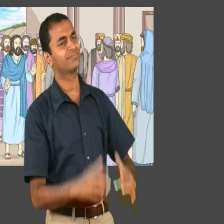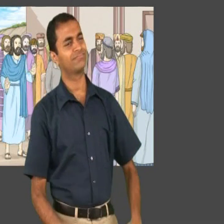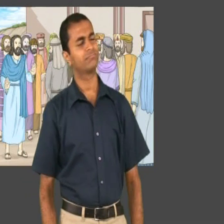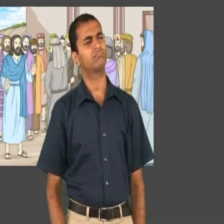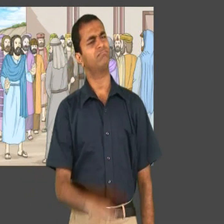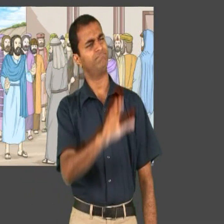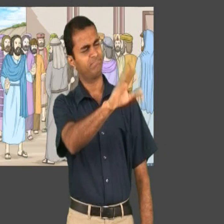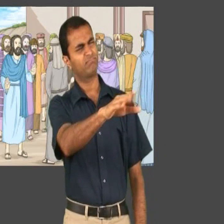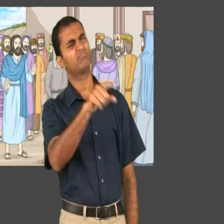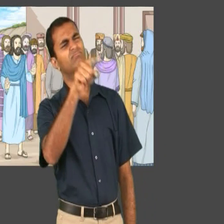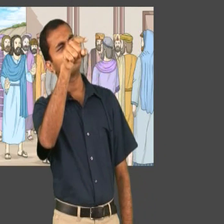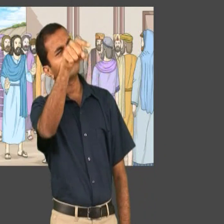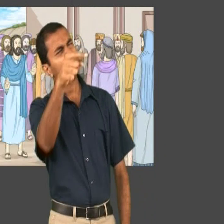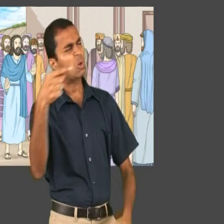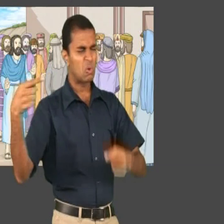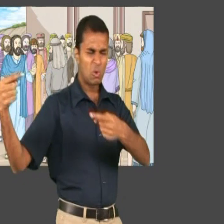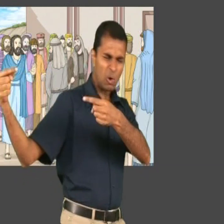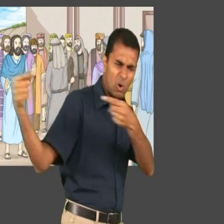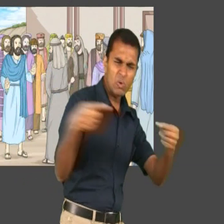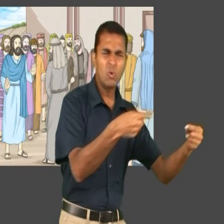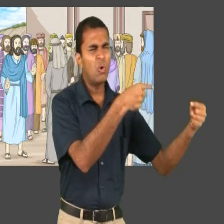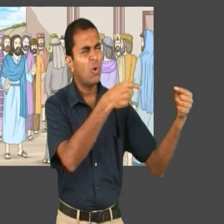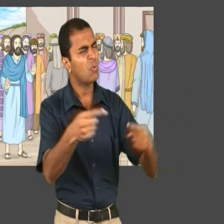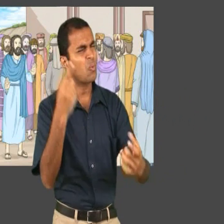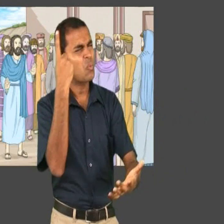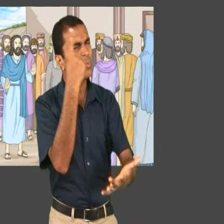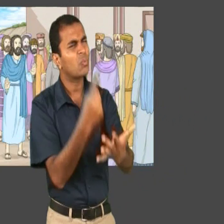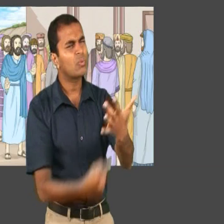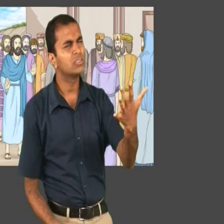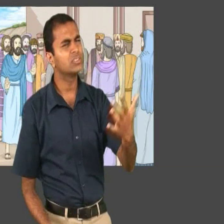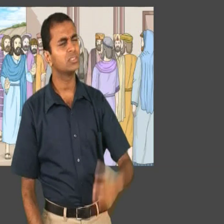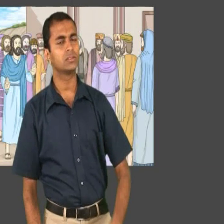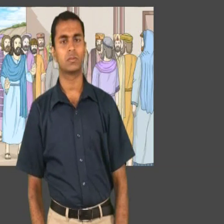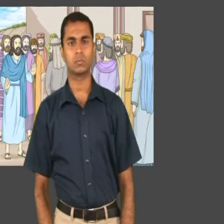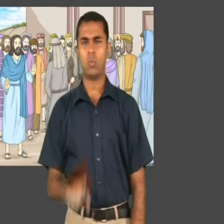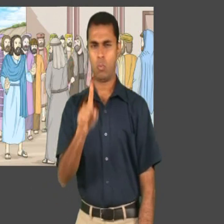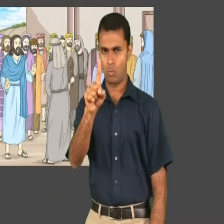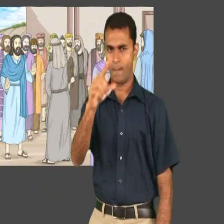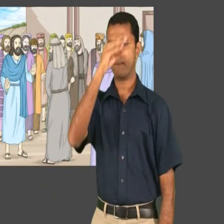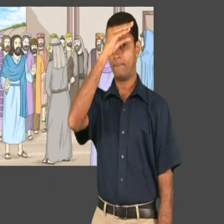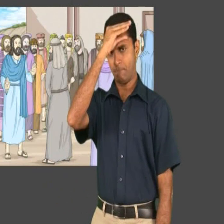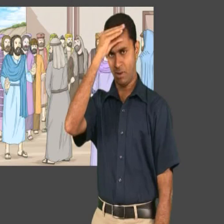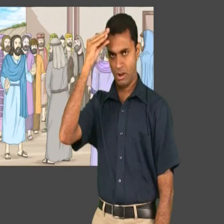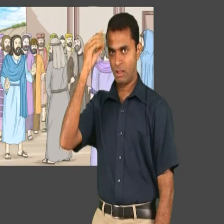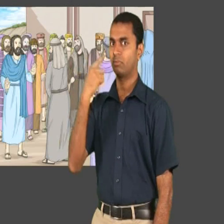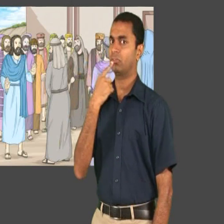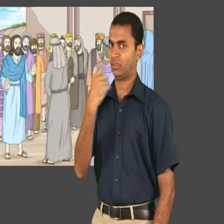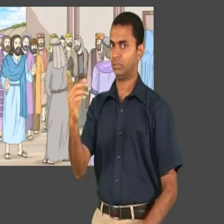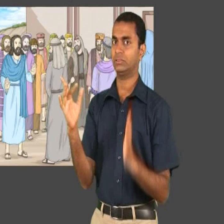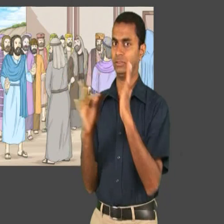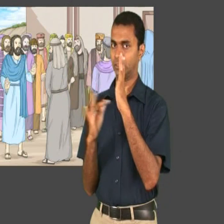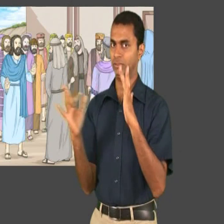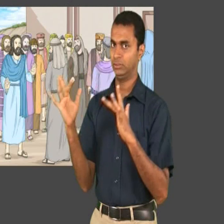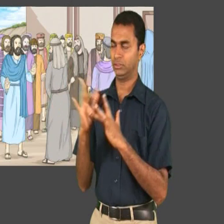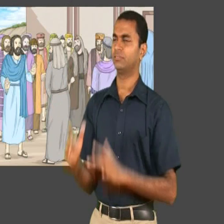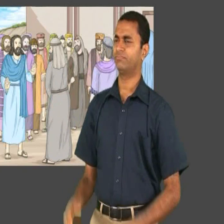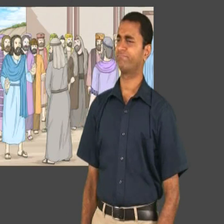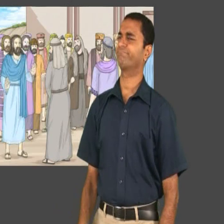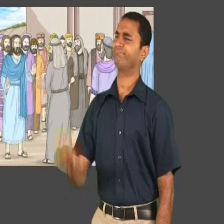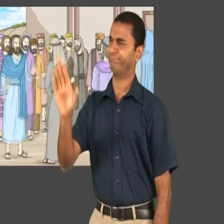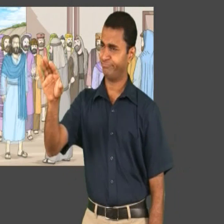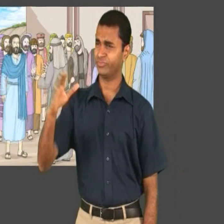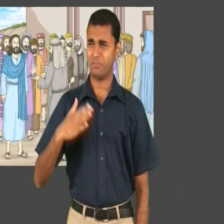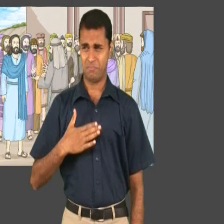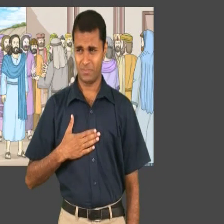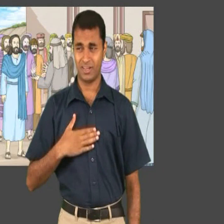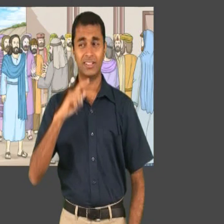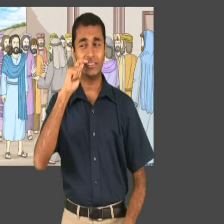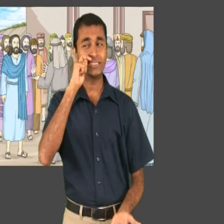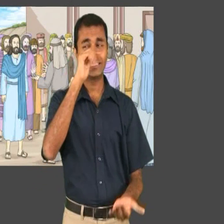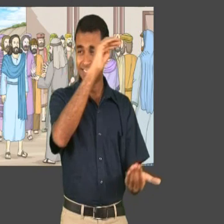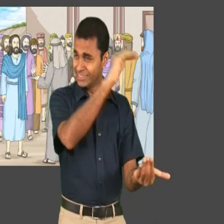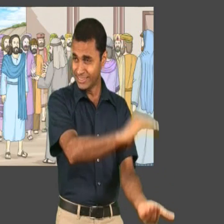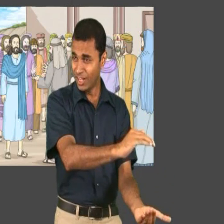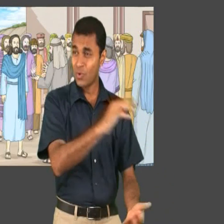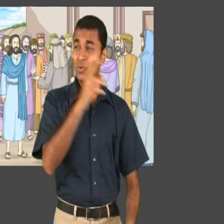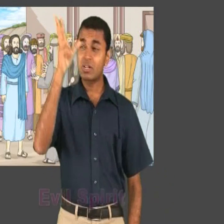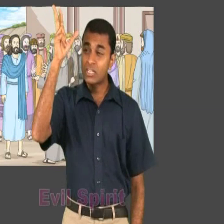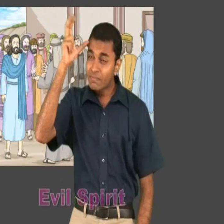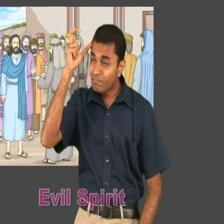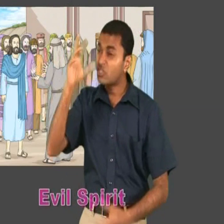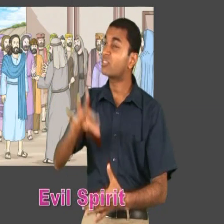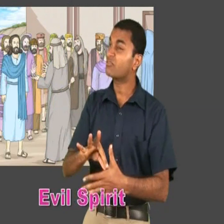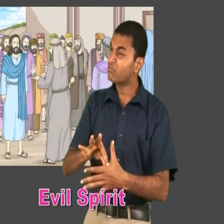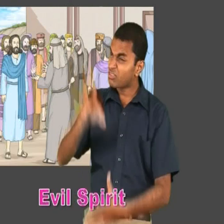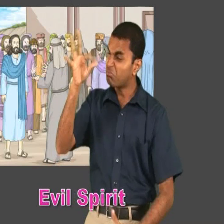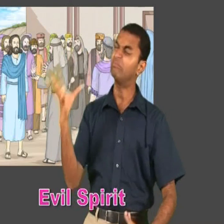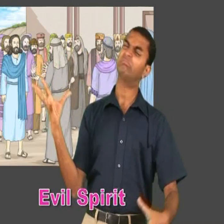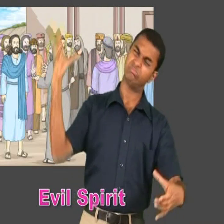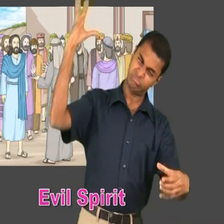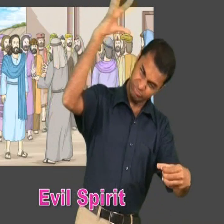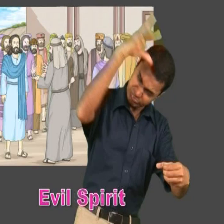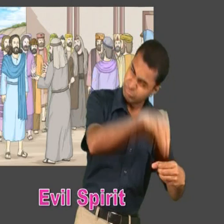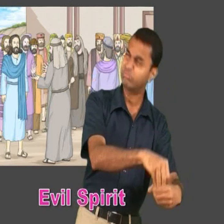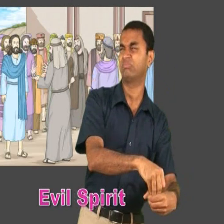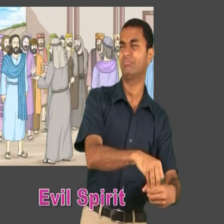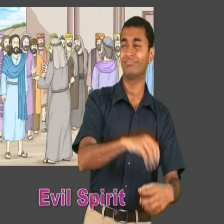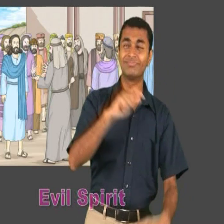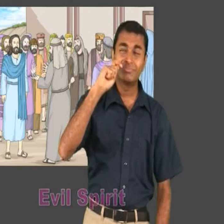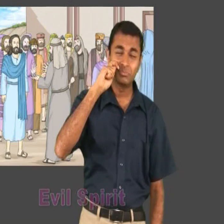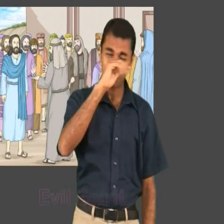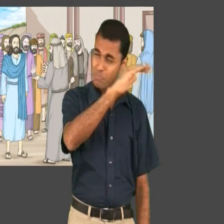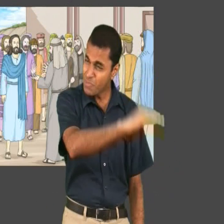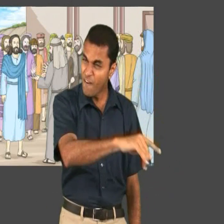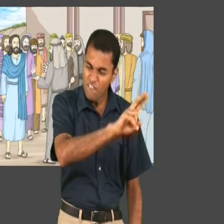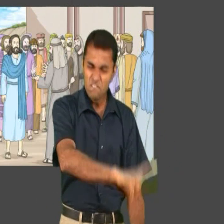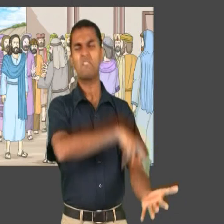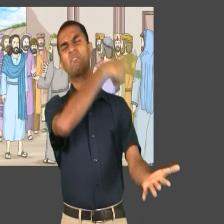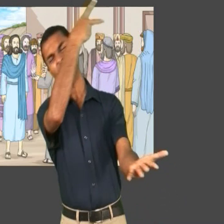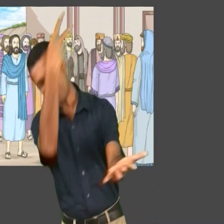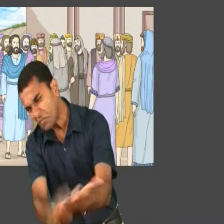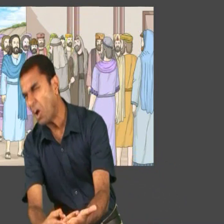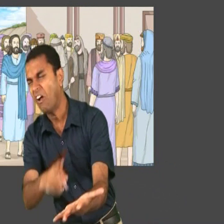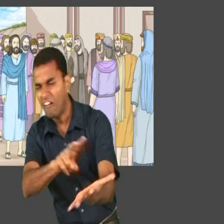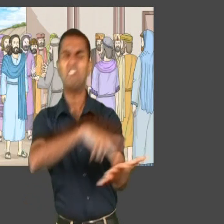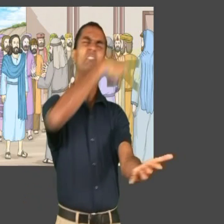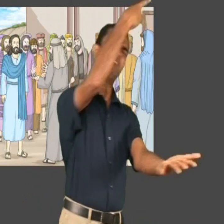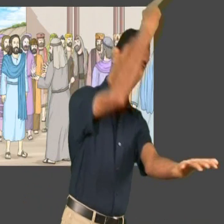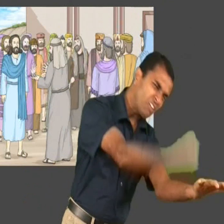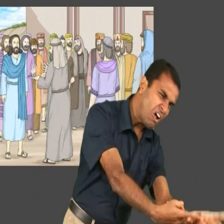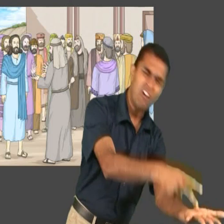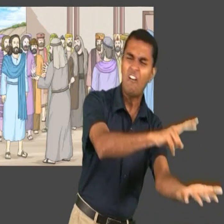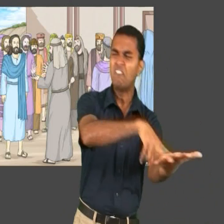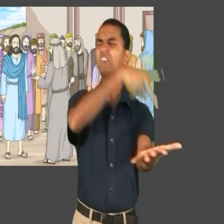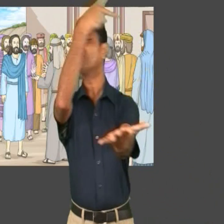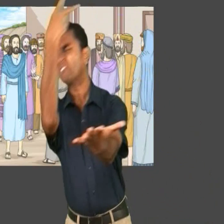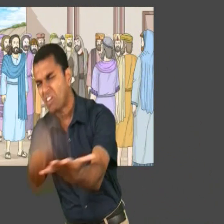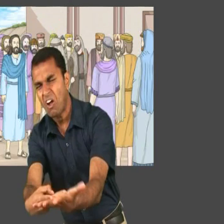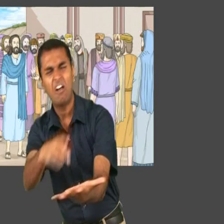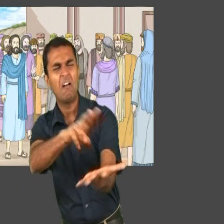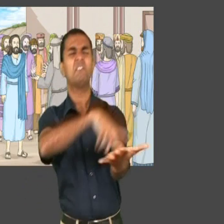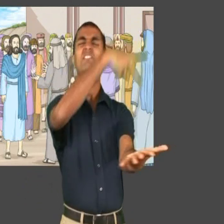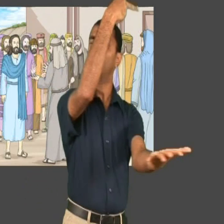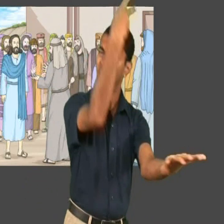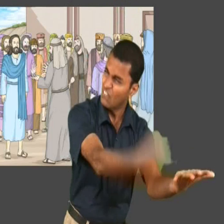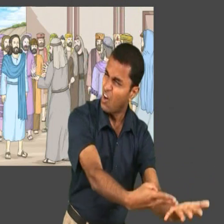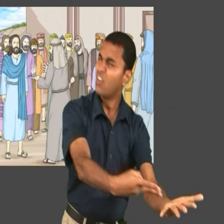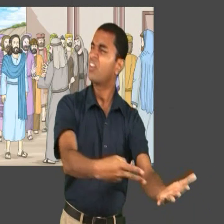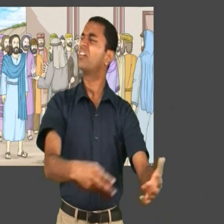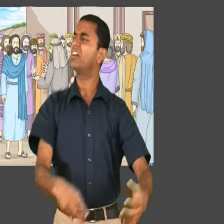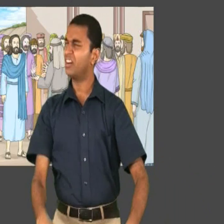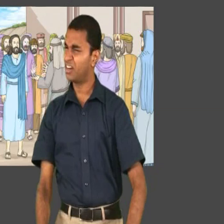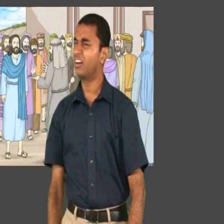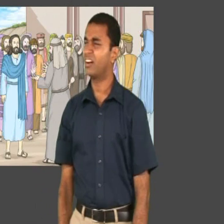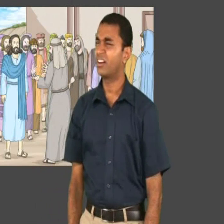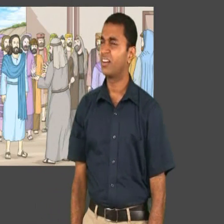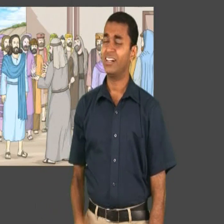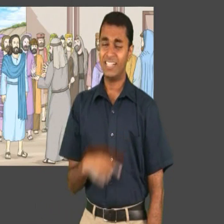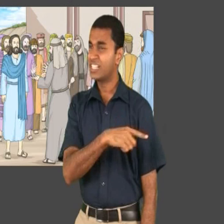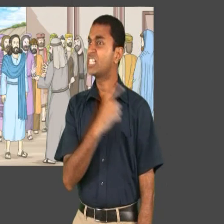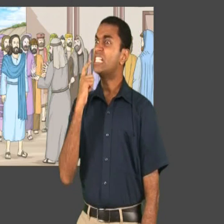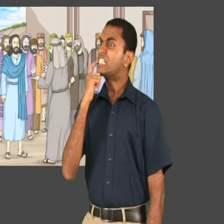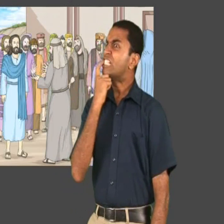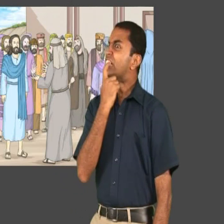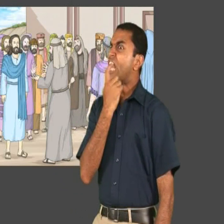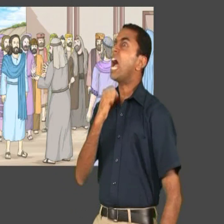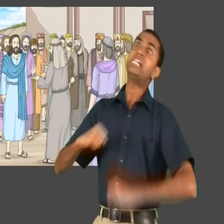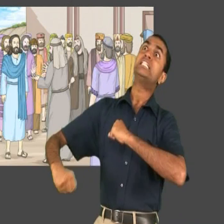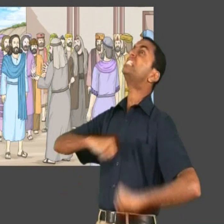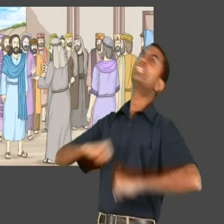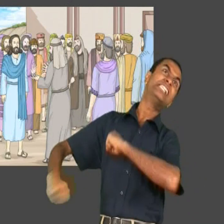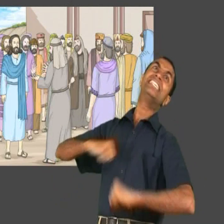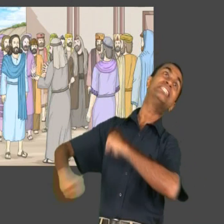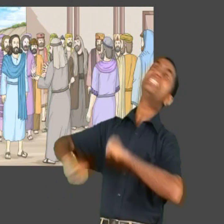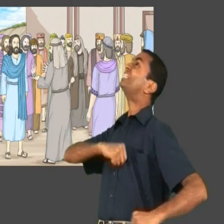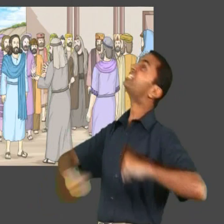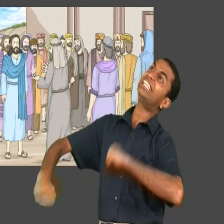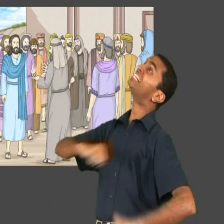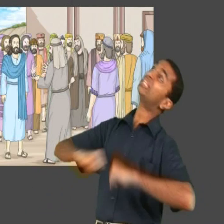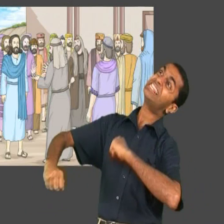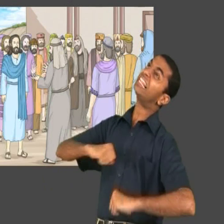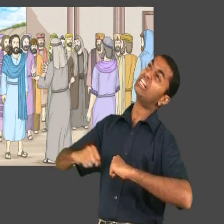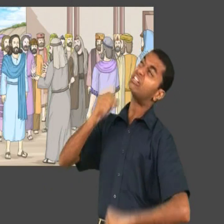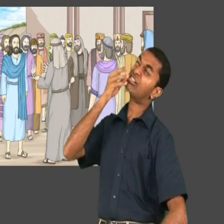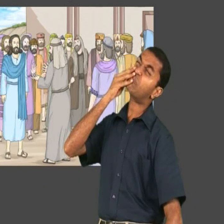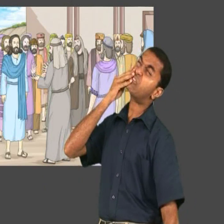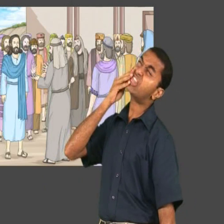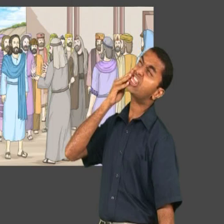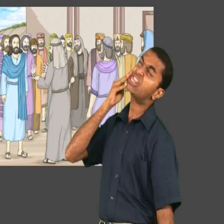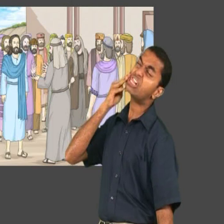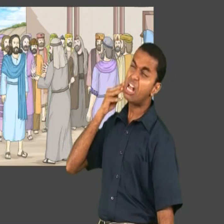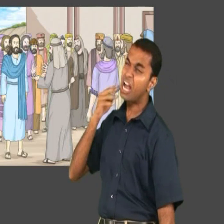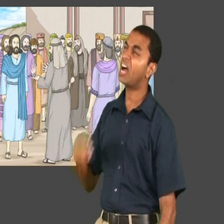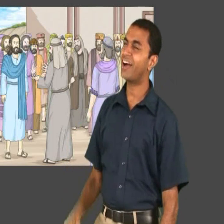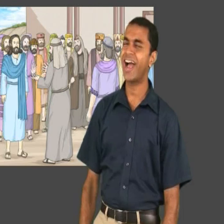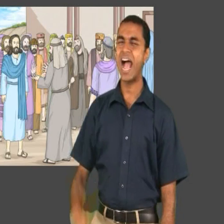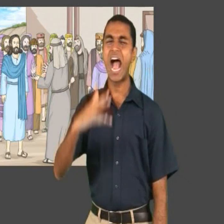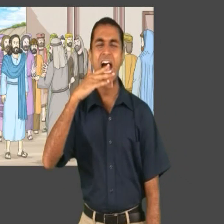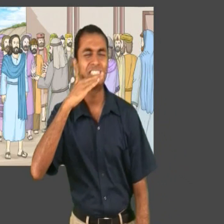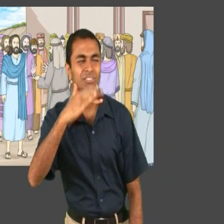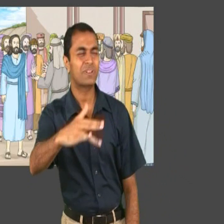He asked. Someone in the crowd replied, “Teacher, I brought You my son, who has a spirit that makes him mute.